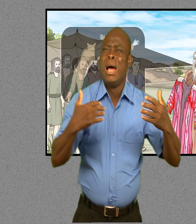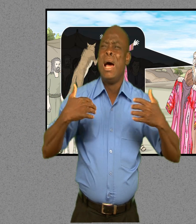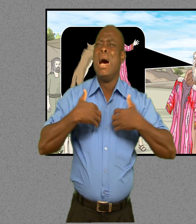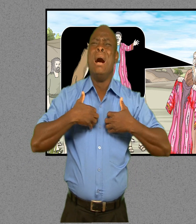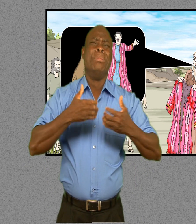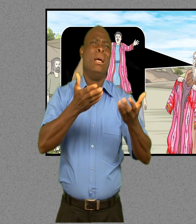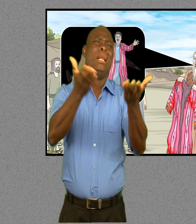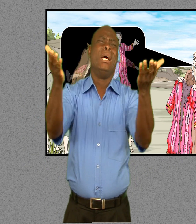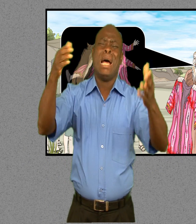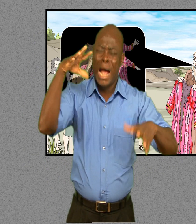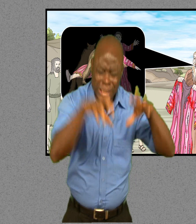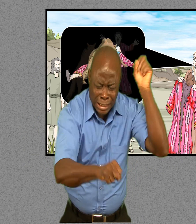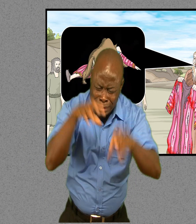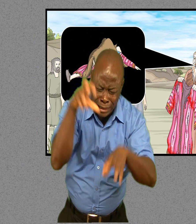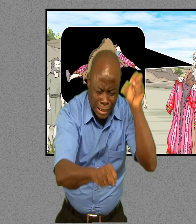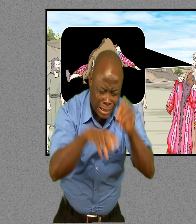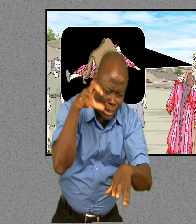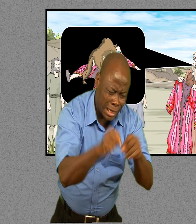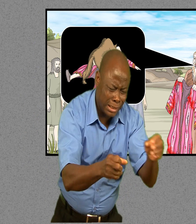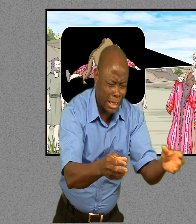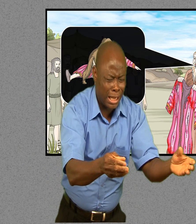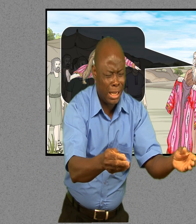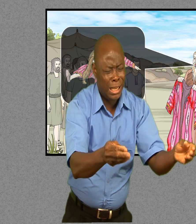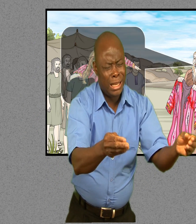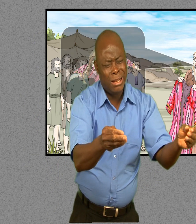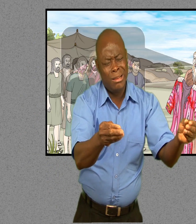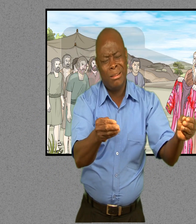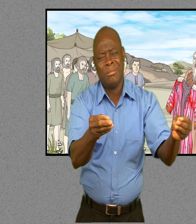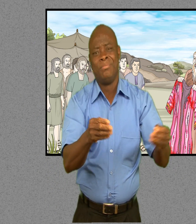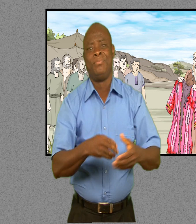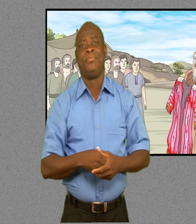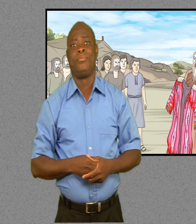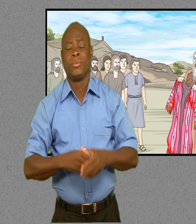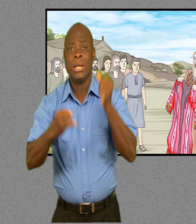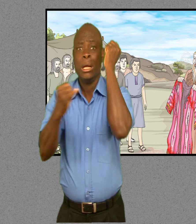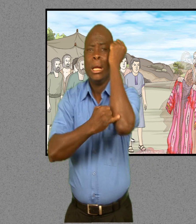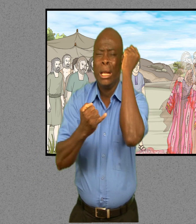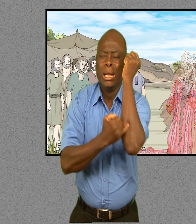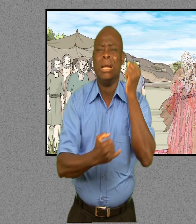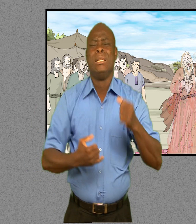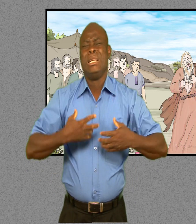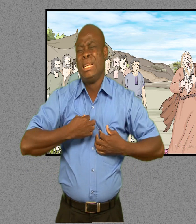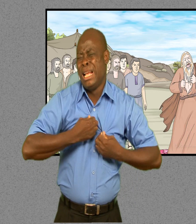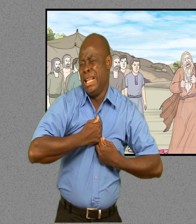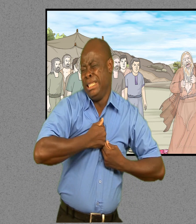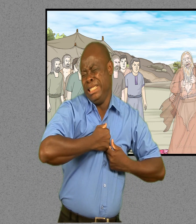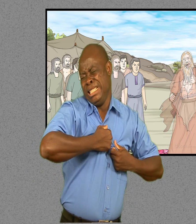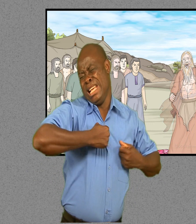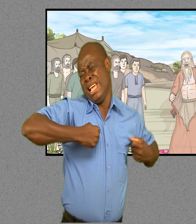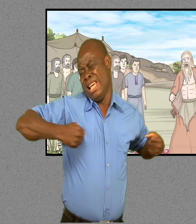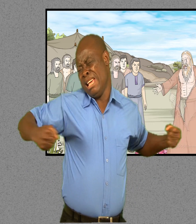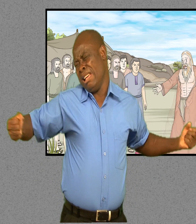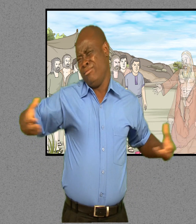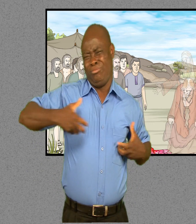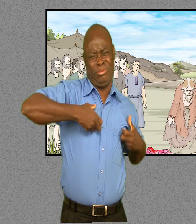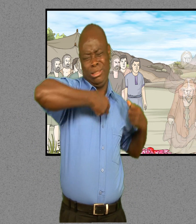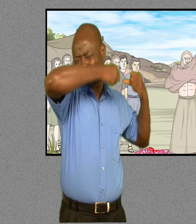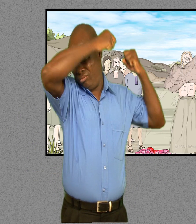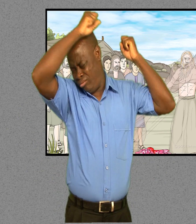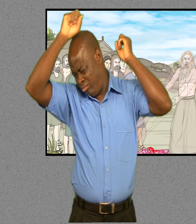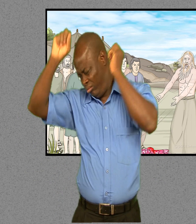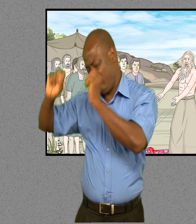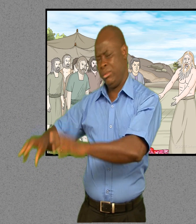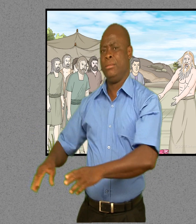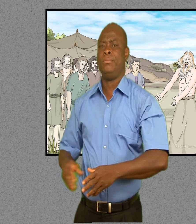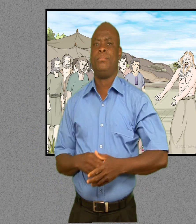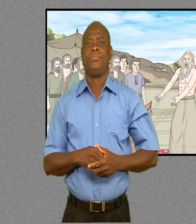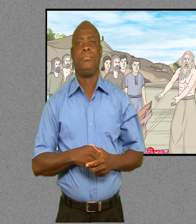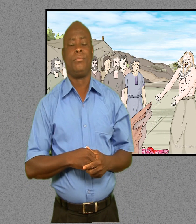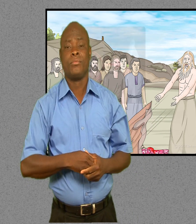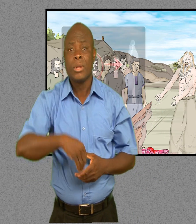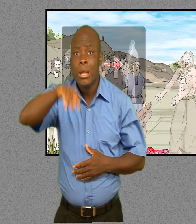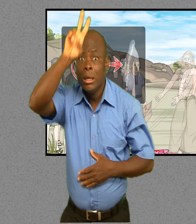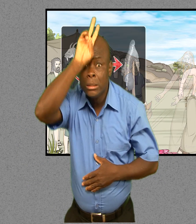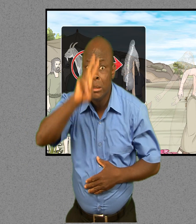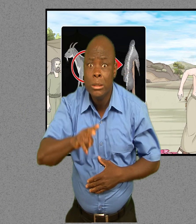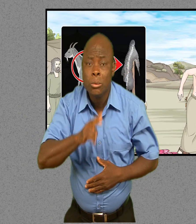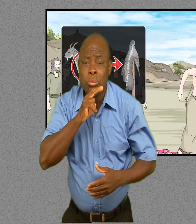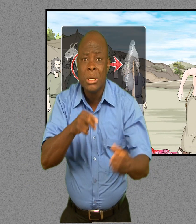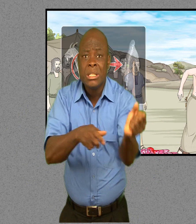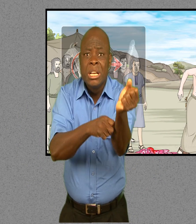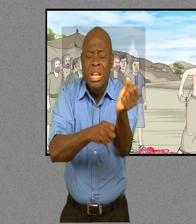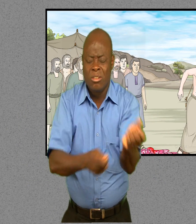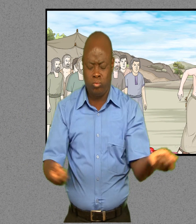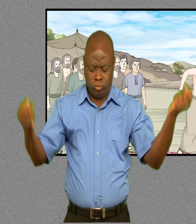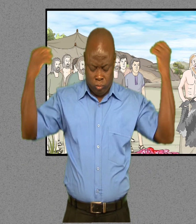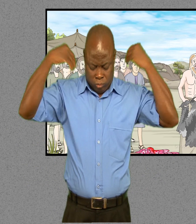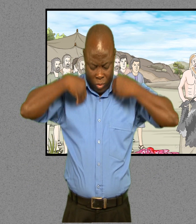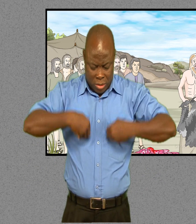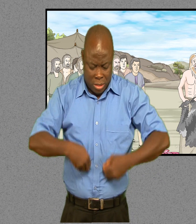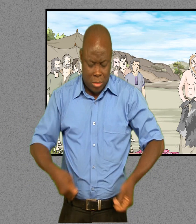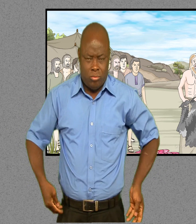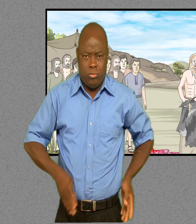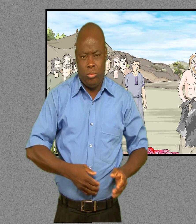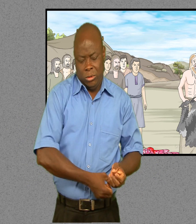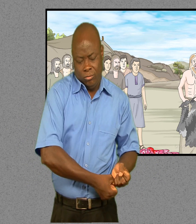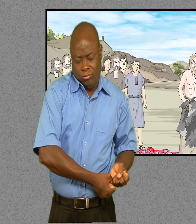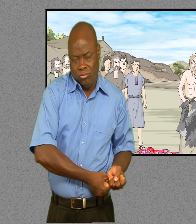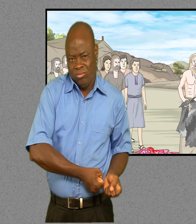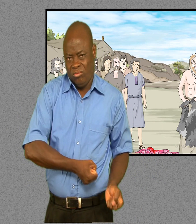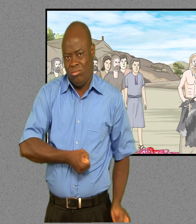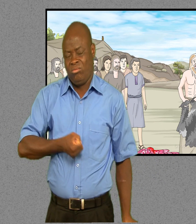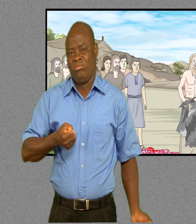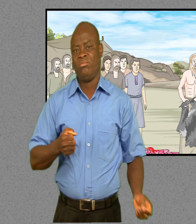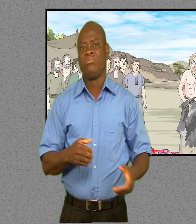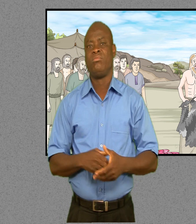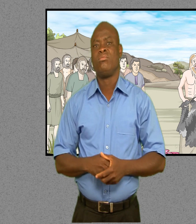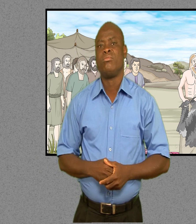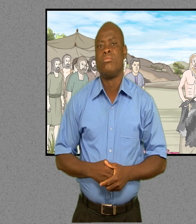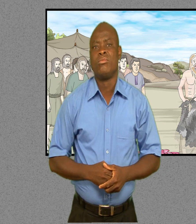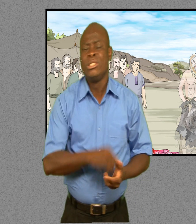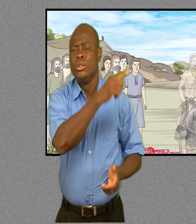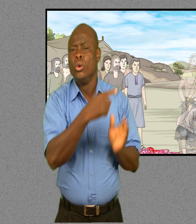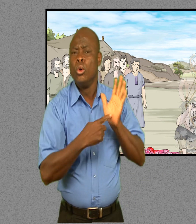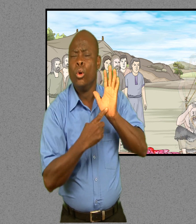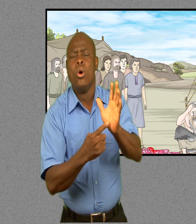Joseph has surely been torn to pieces!”